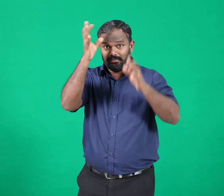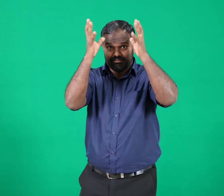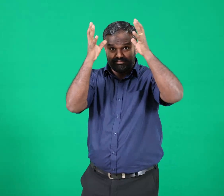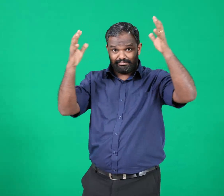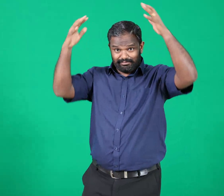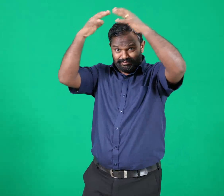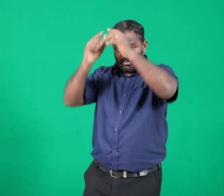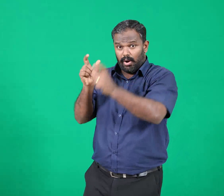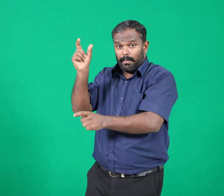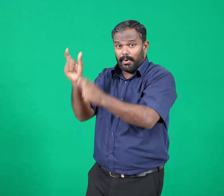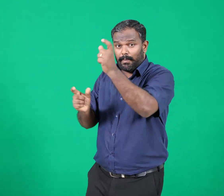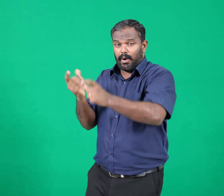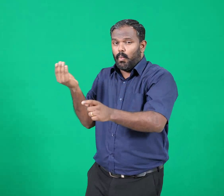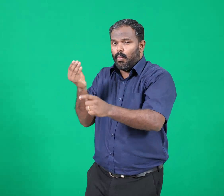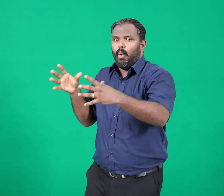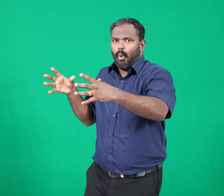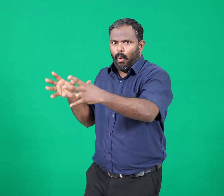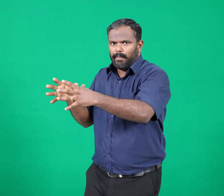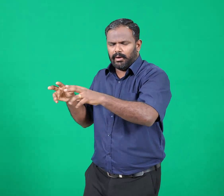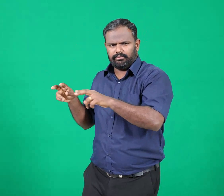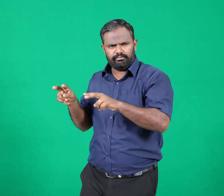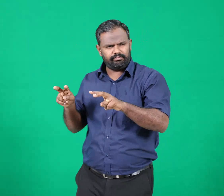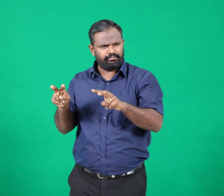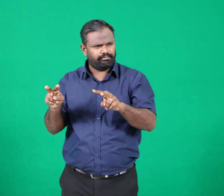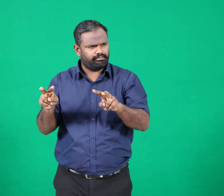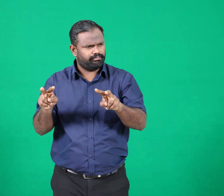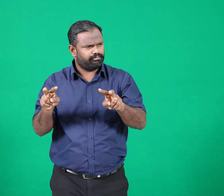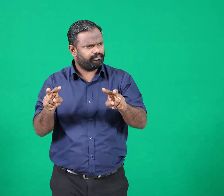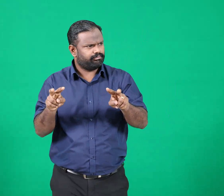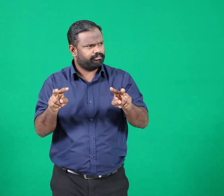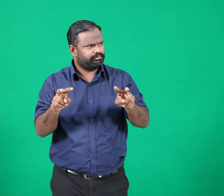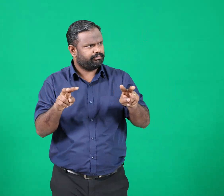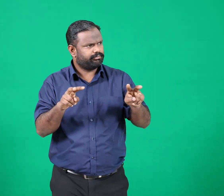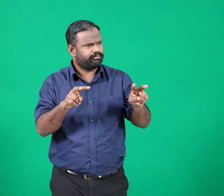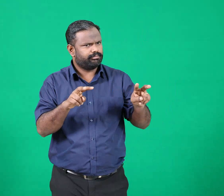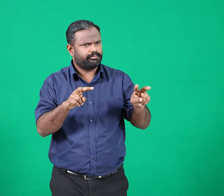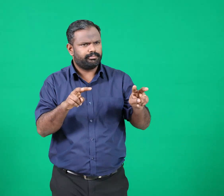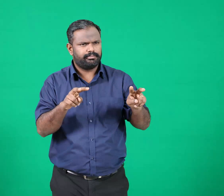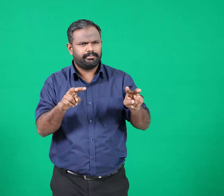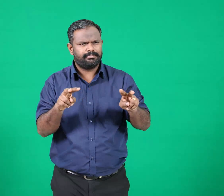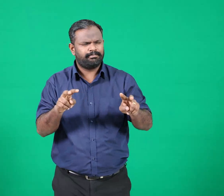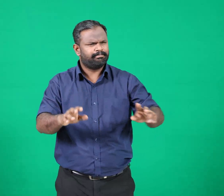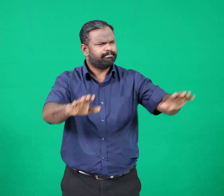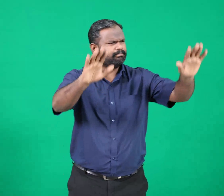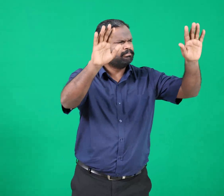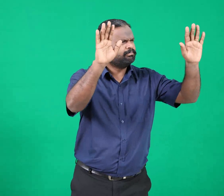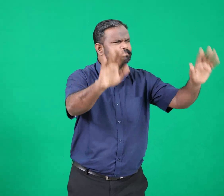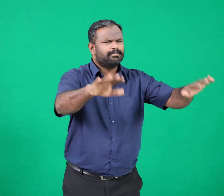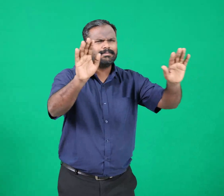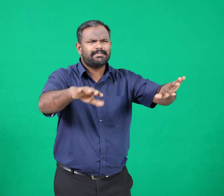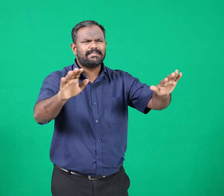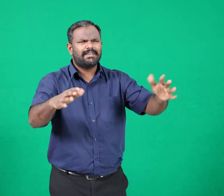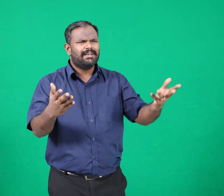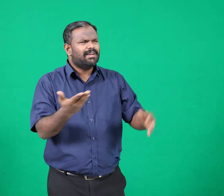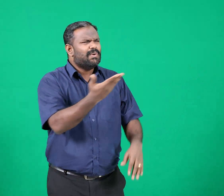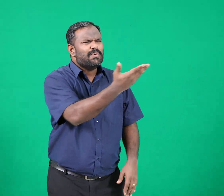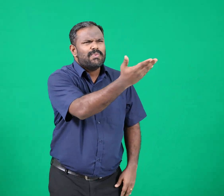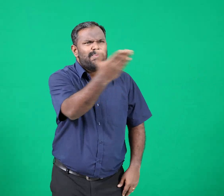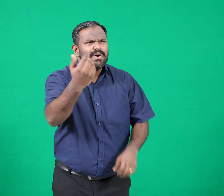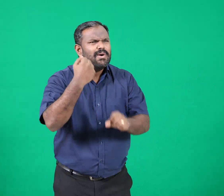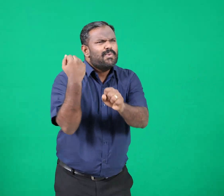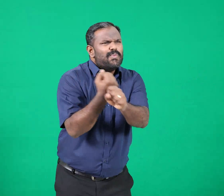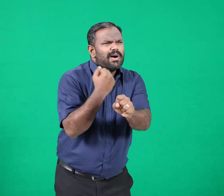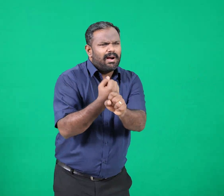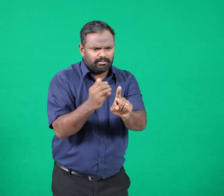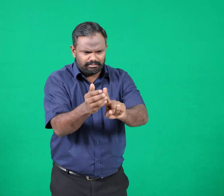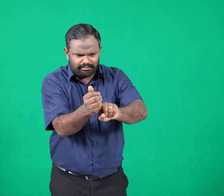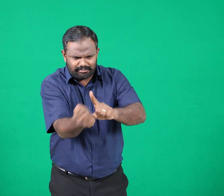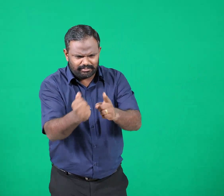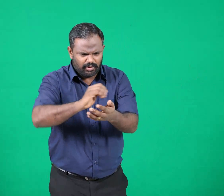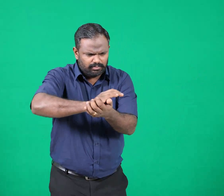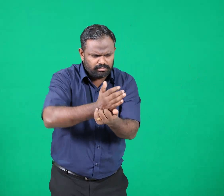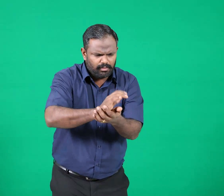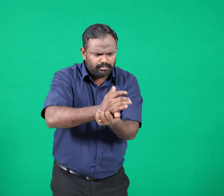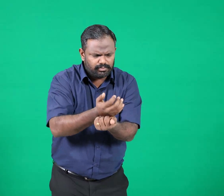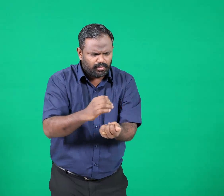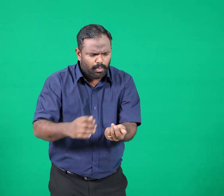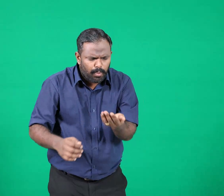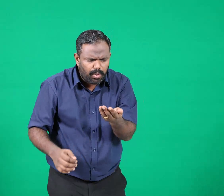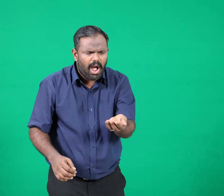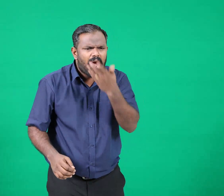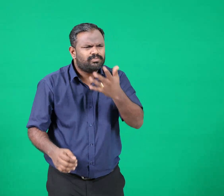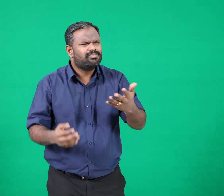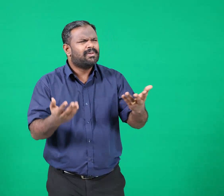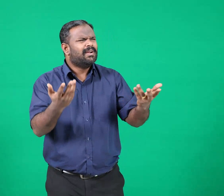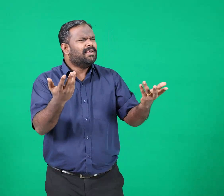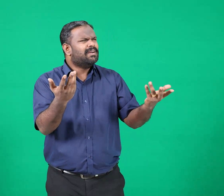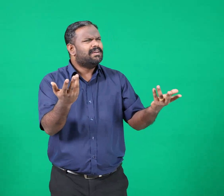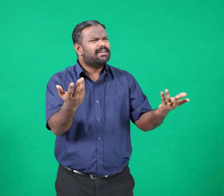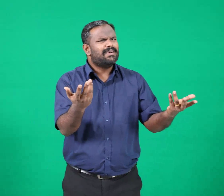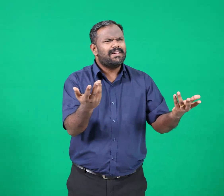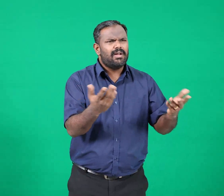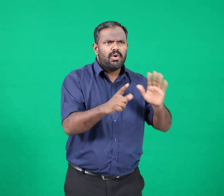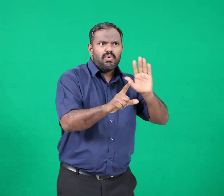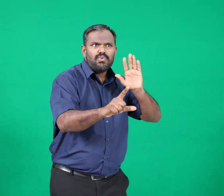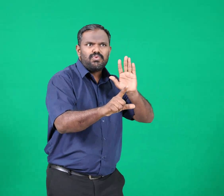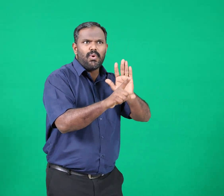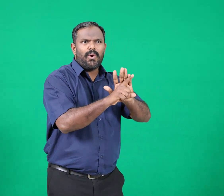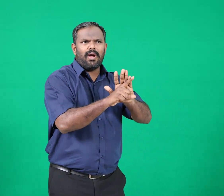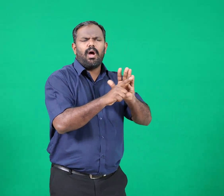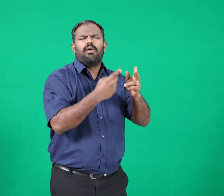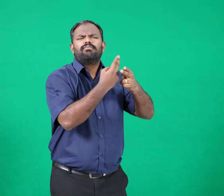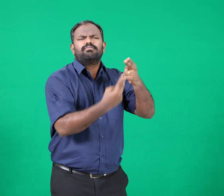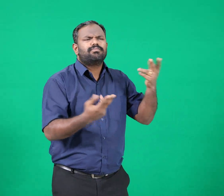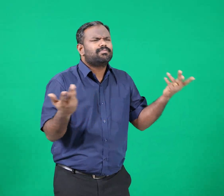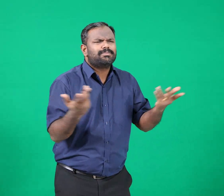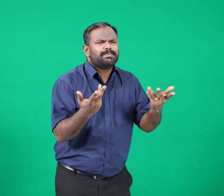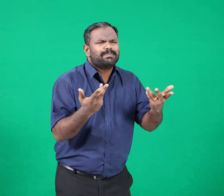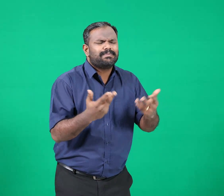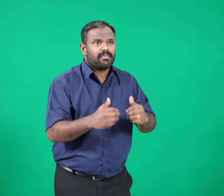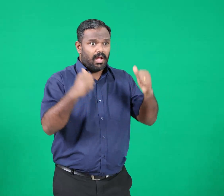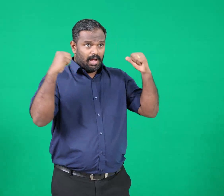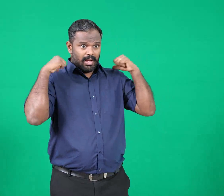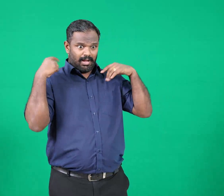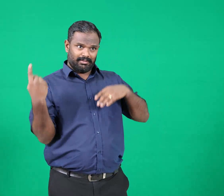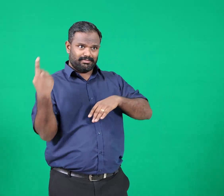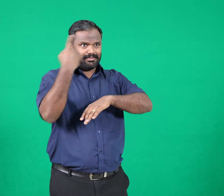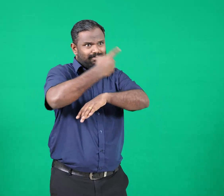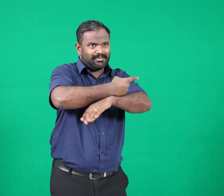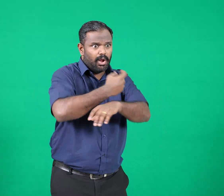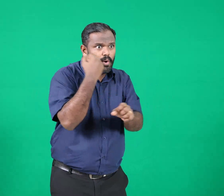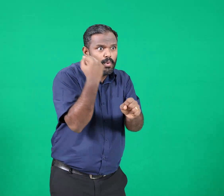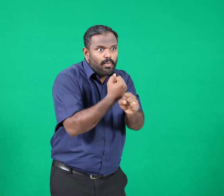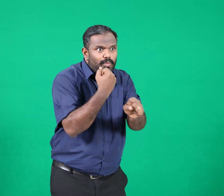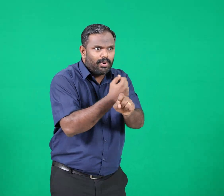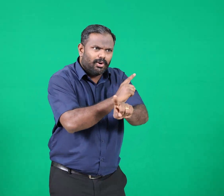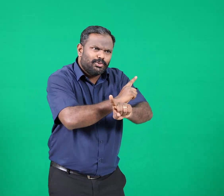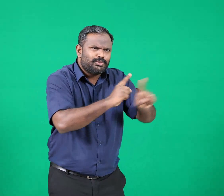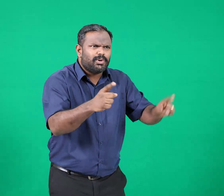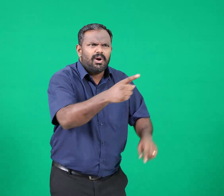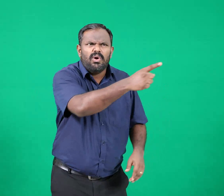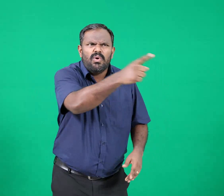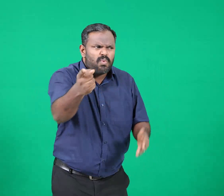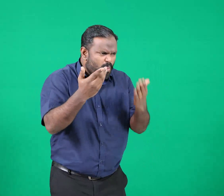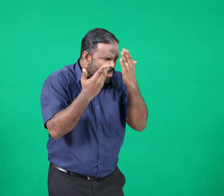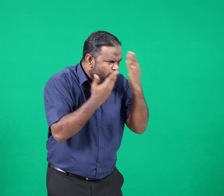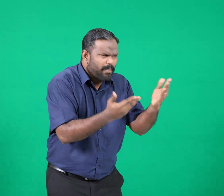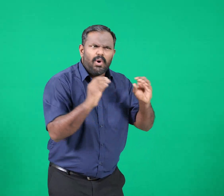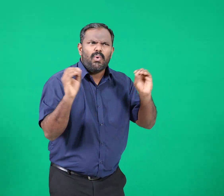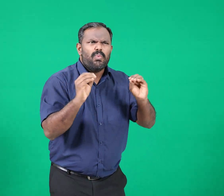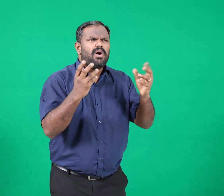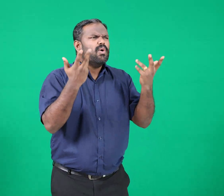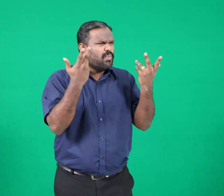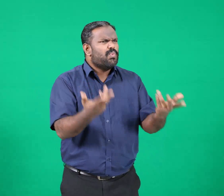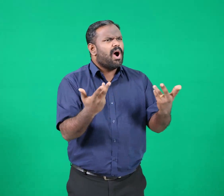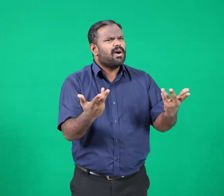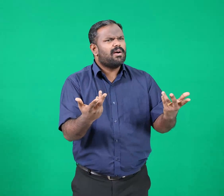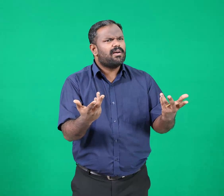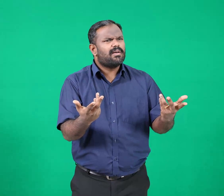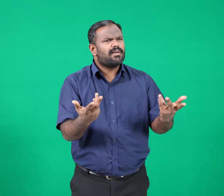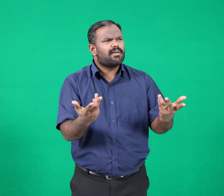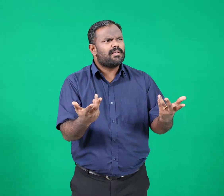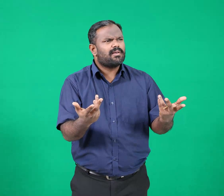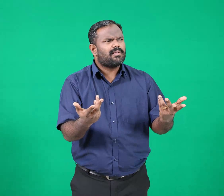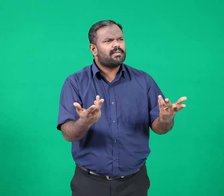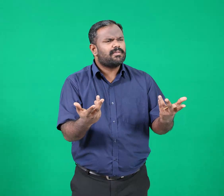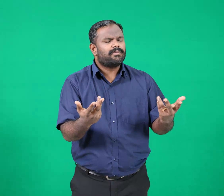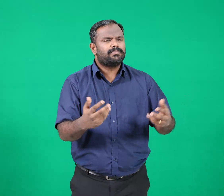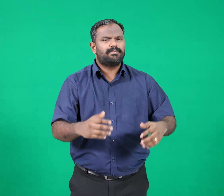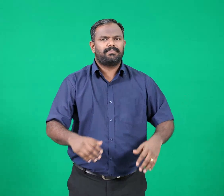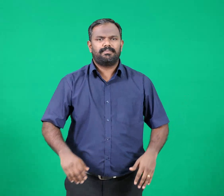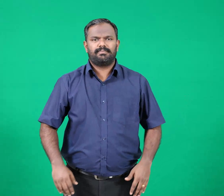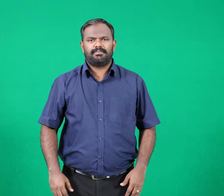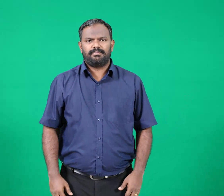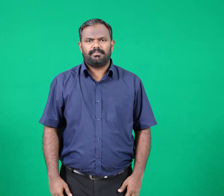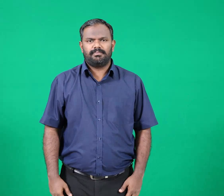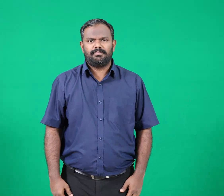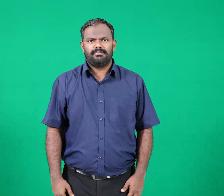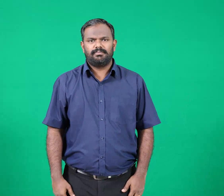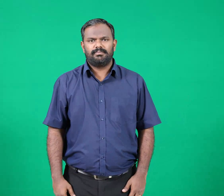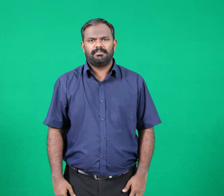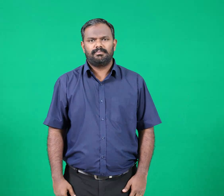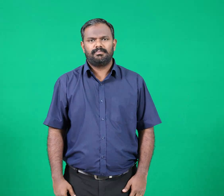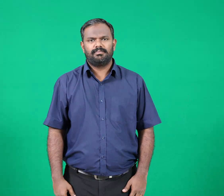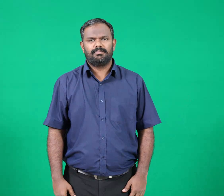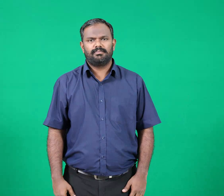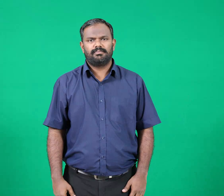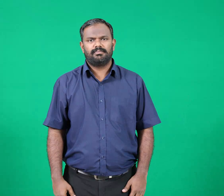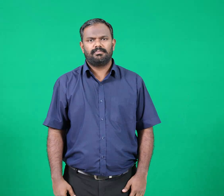But some of the Pharisees asked, "Why are you doing what is unlawful on the Sabbath?"